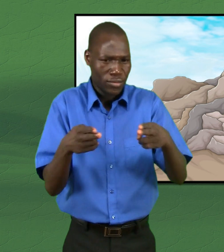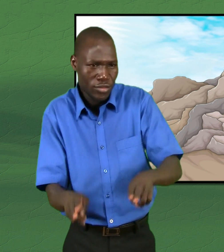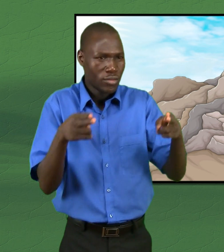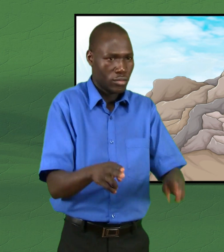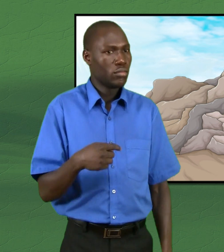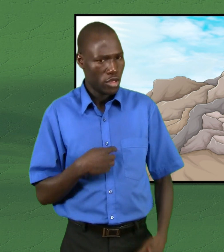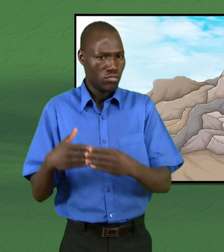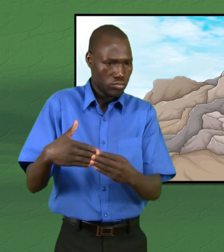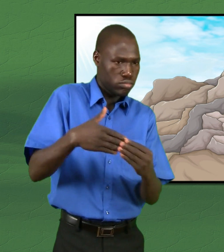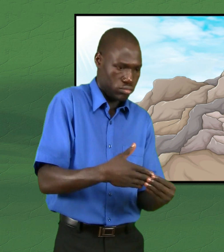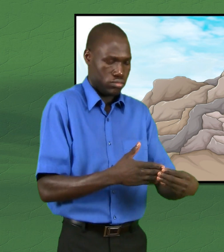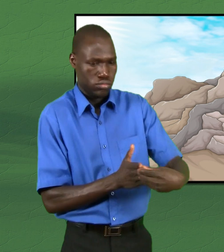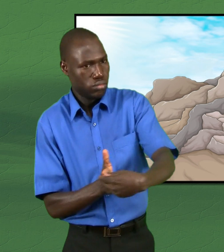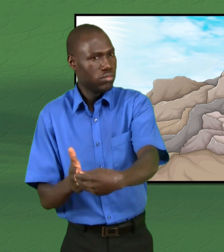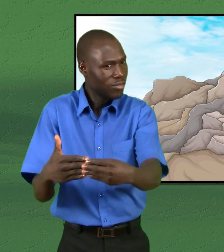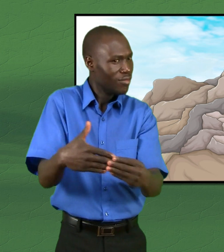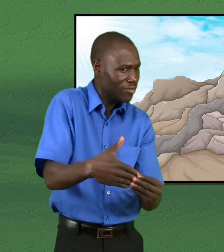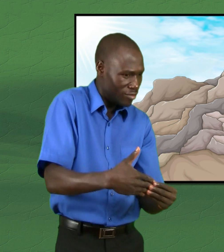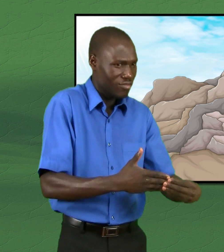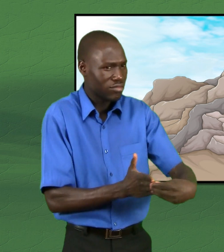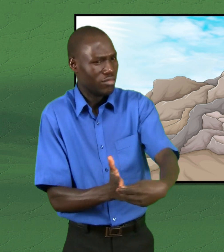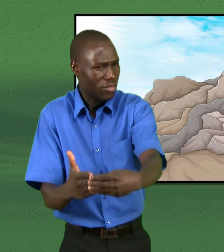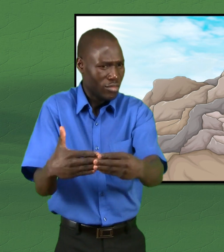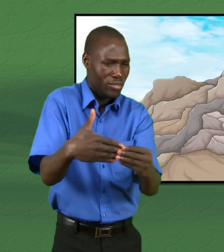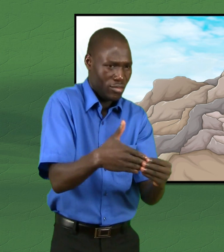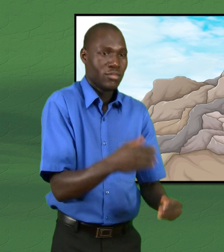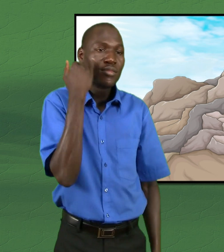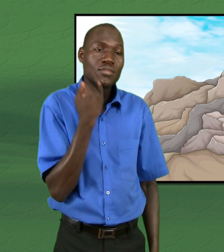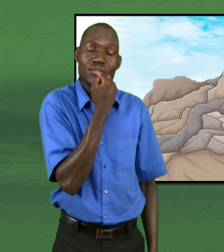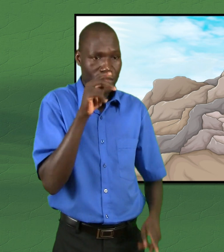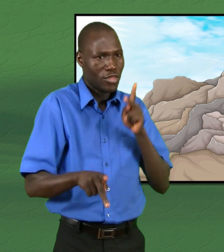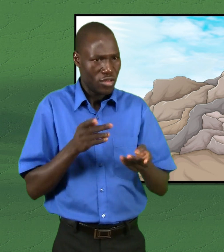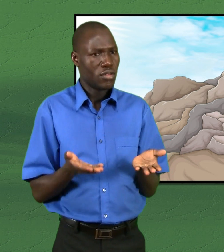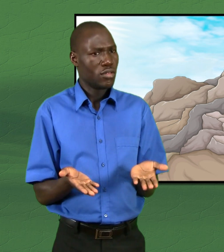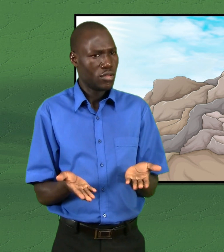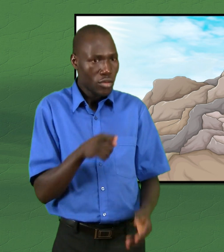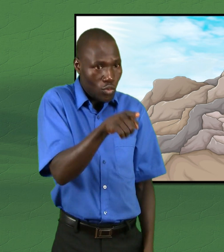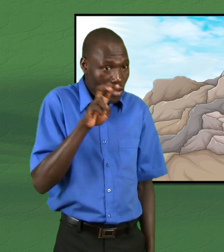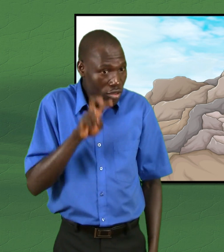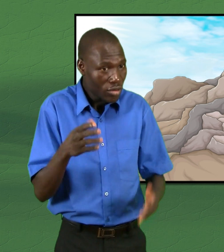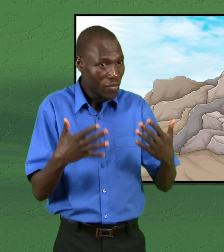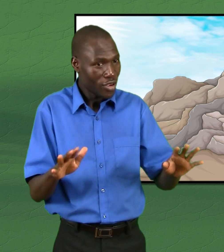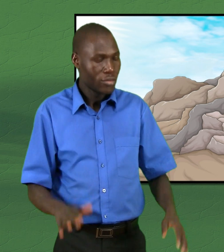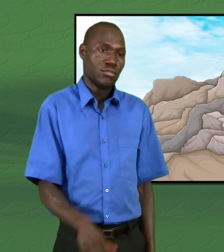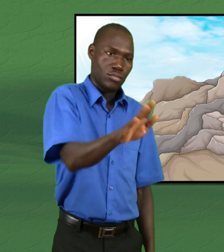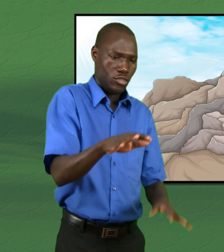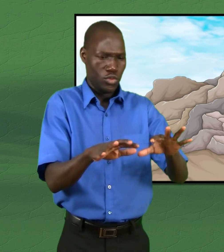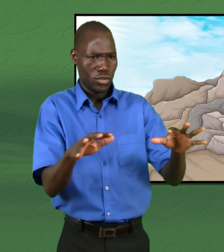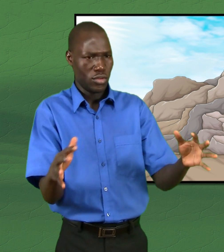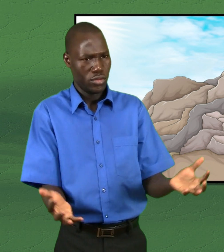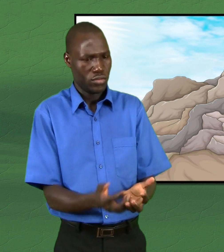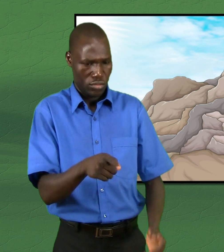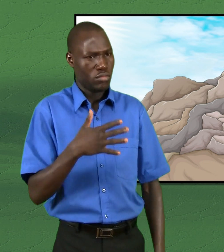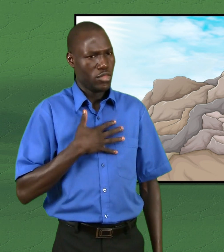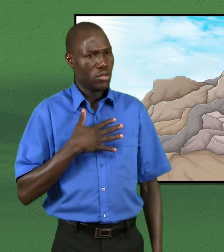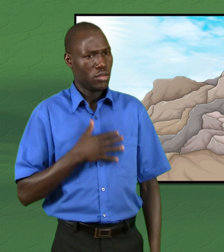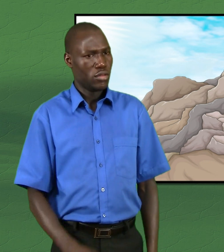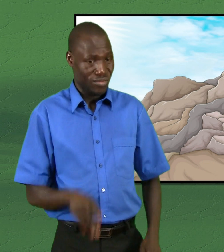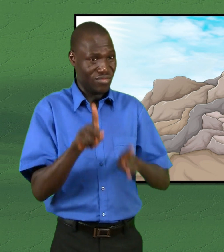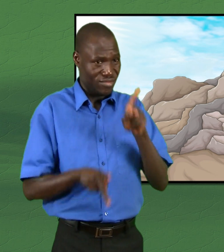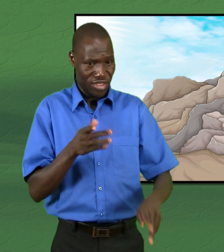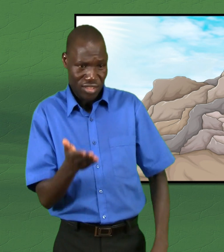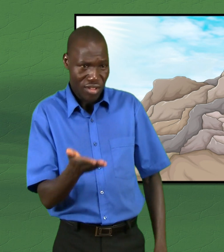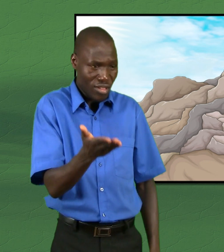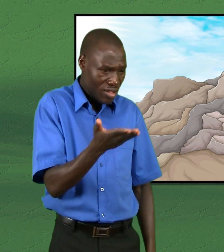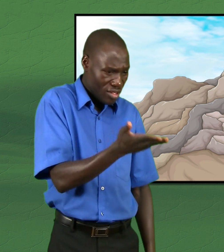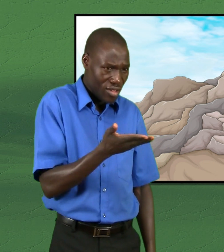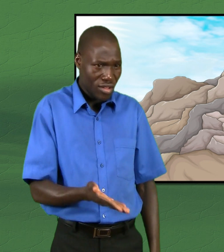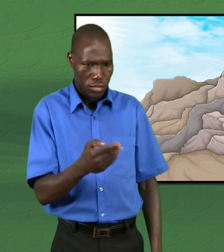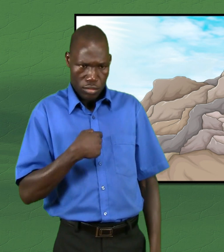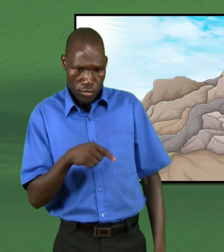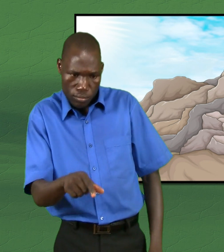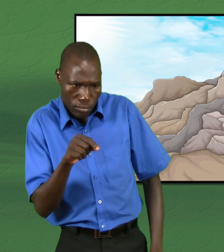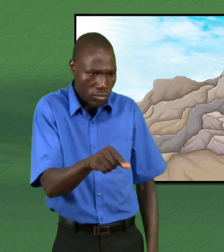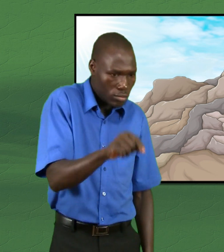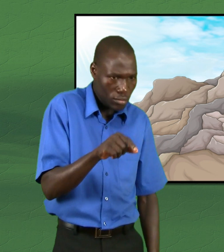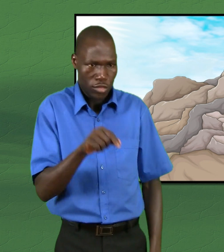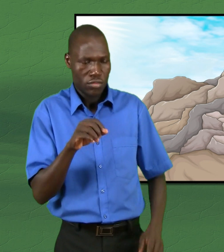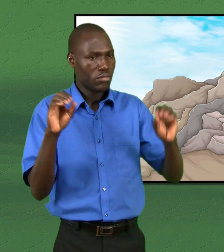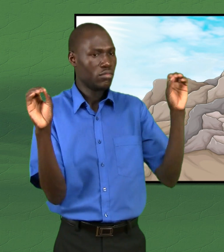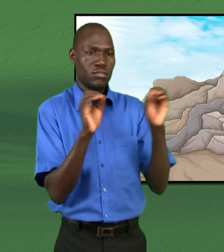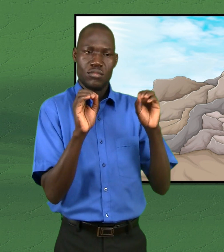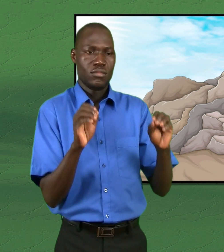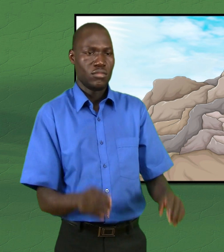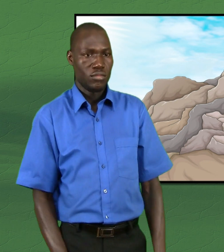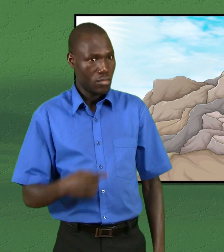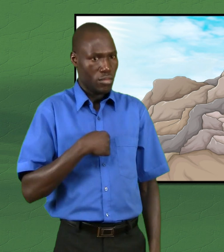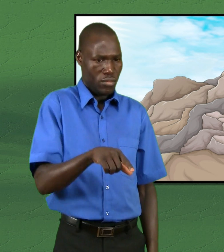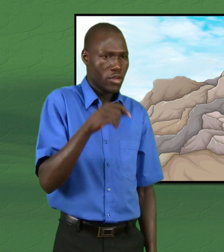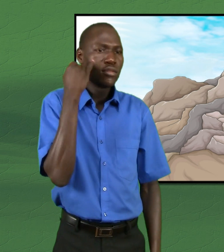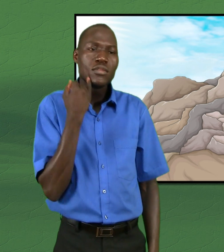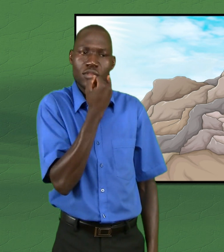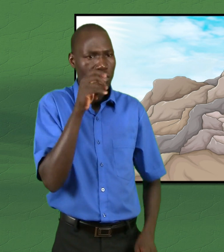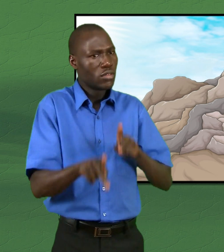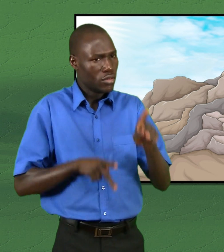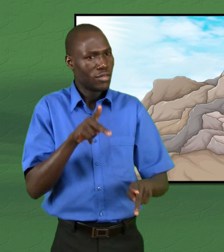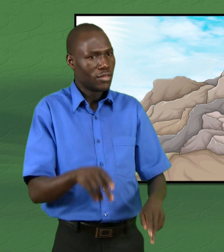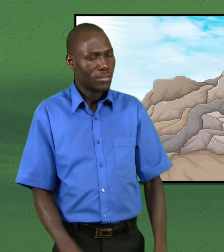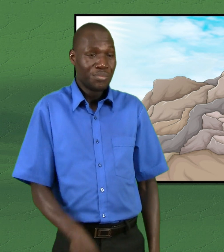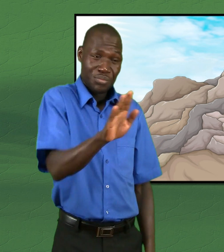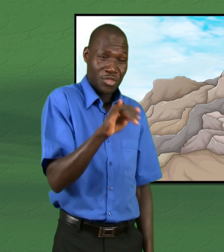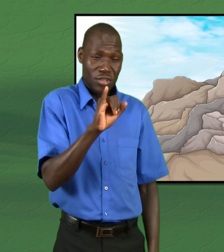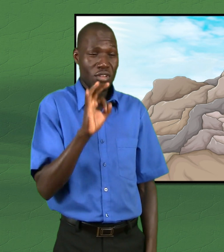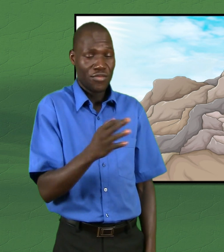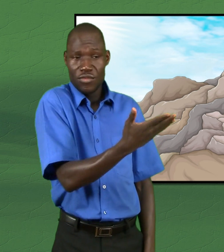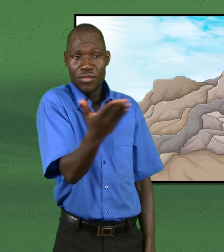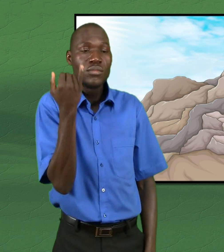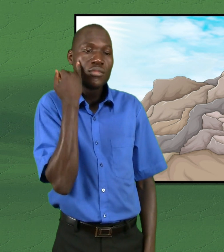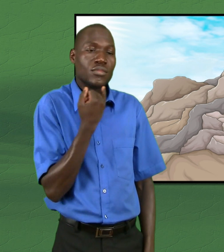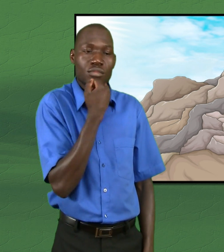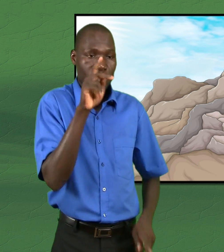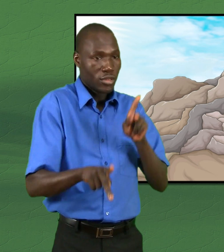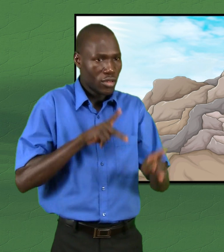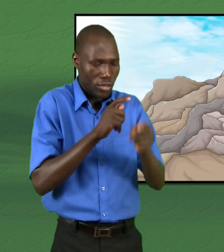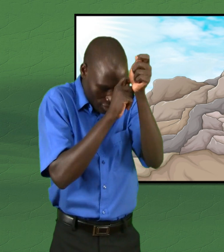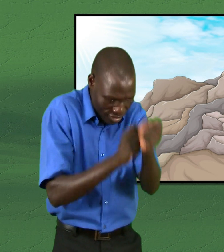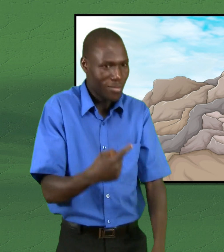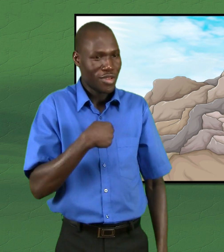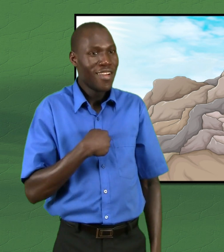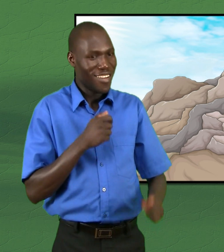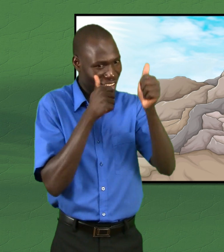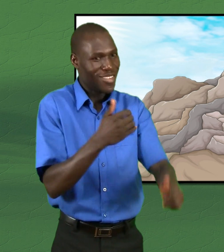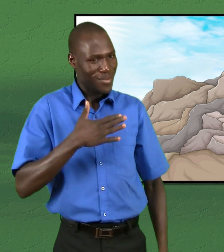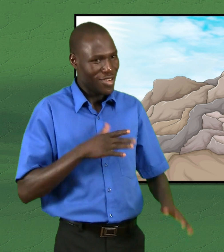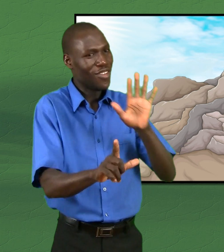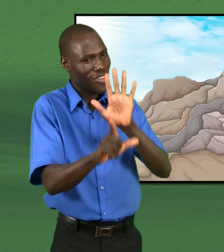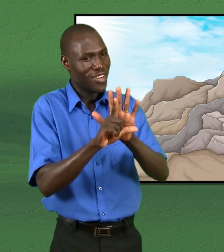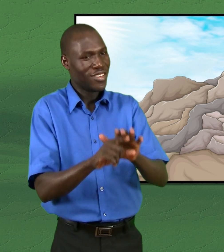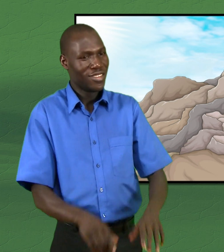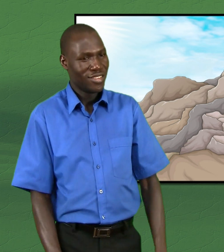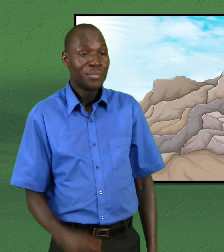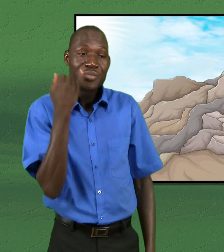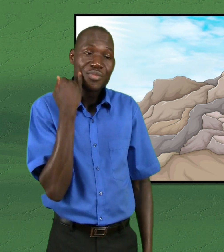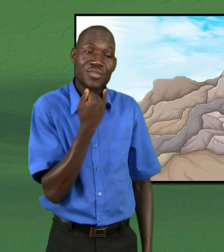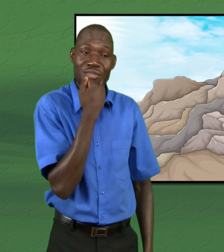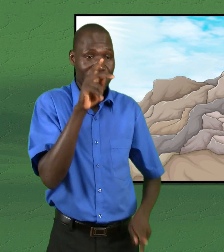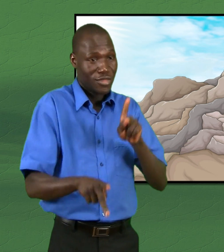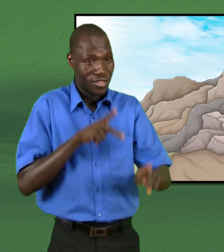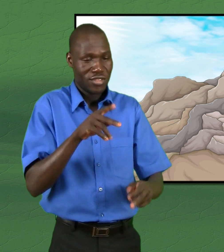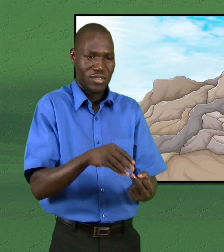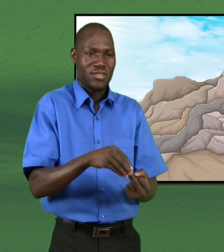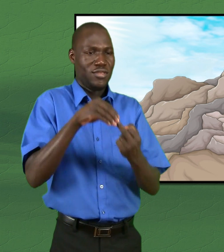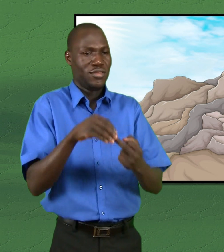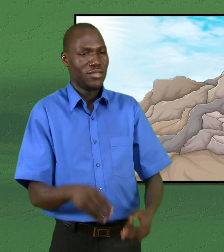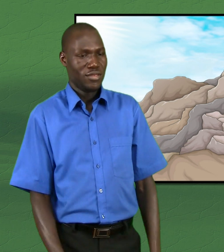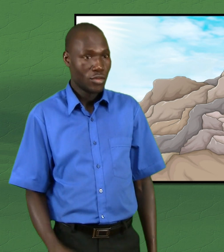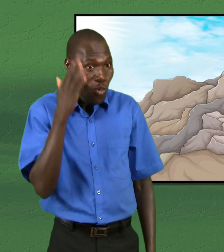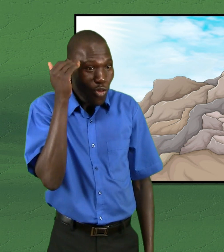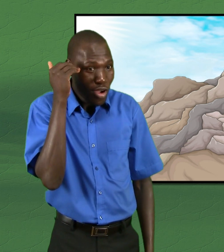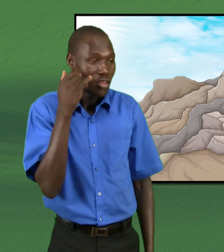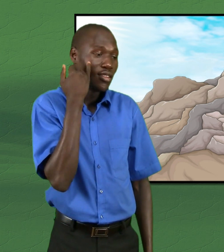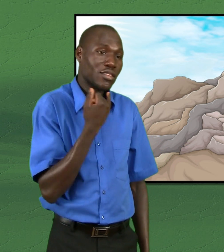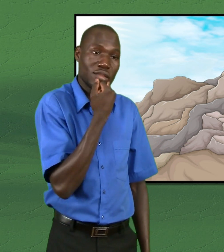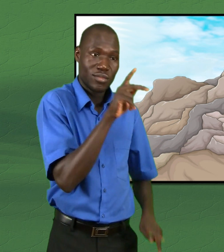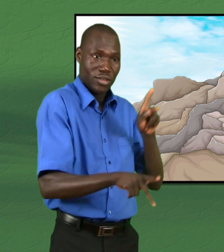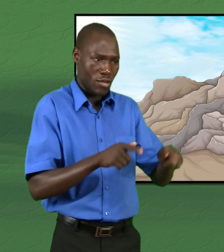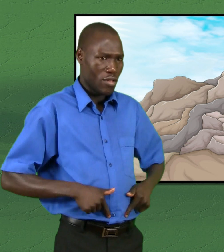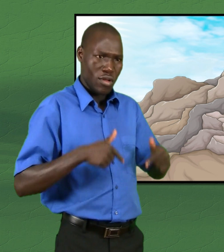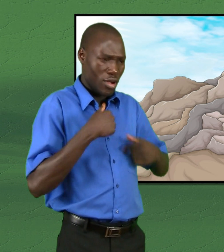Now if you will indeed obey My voice and keep My covenant, you will be My treasured possession out of all the nations—for the whole earth is Mine.